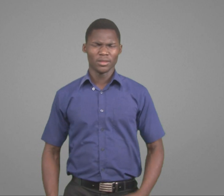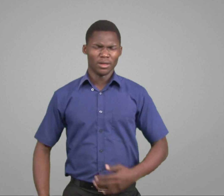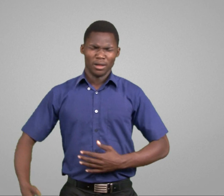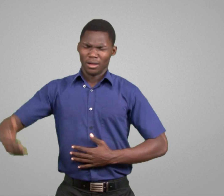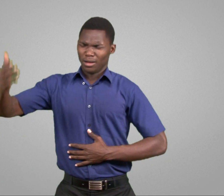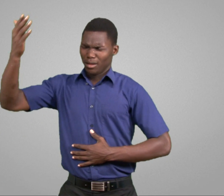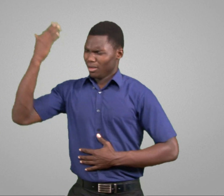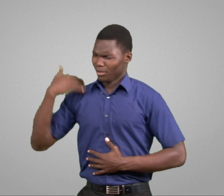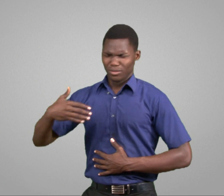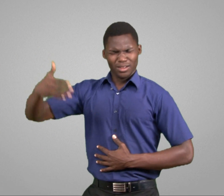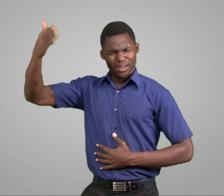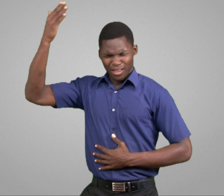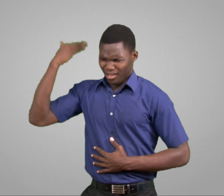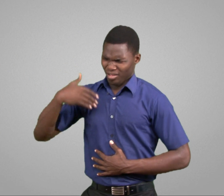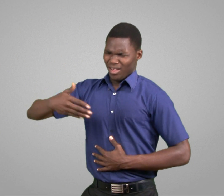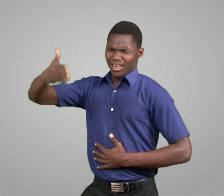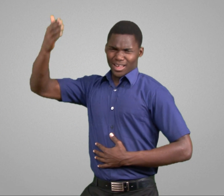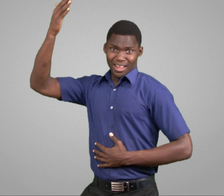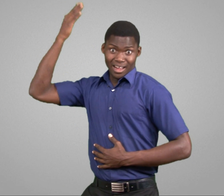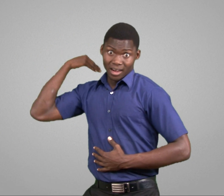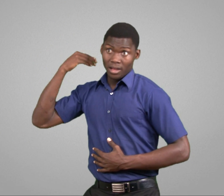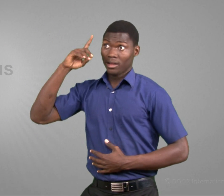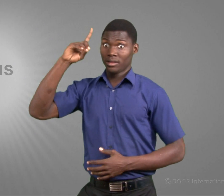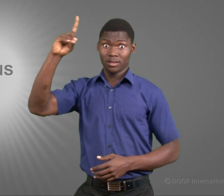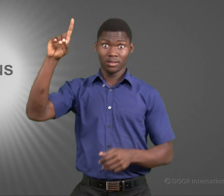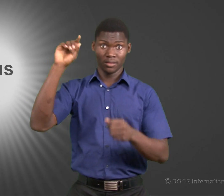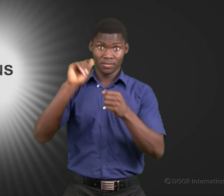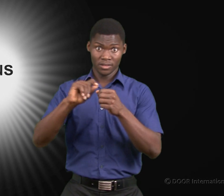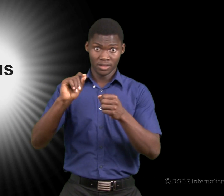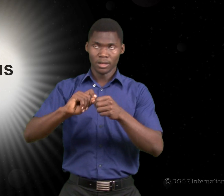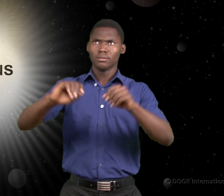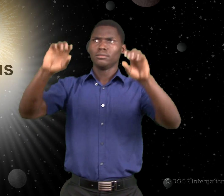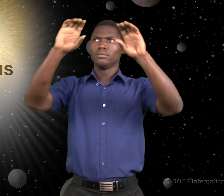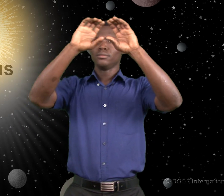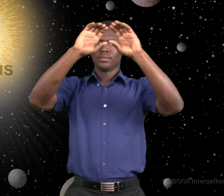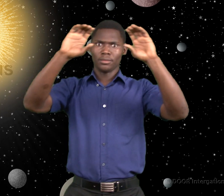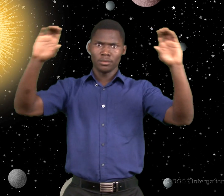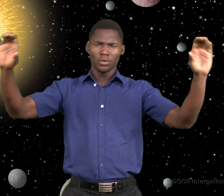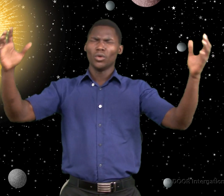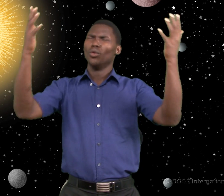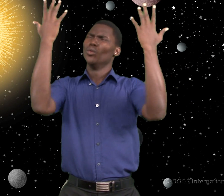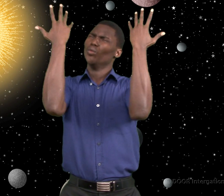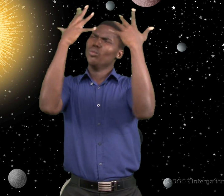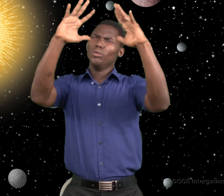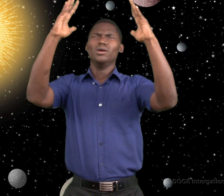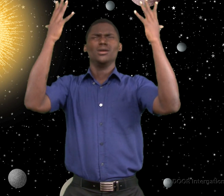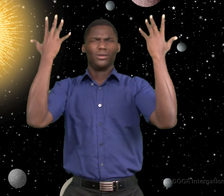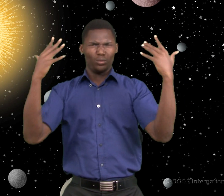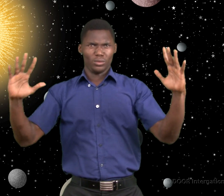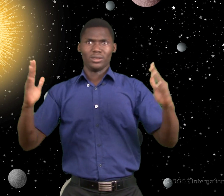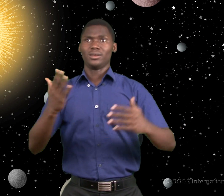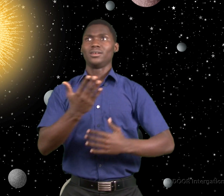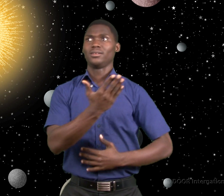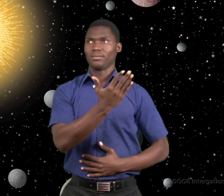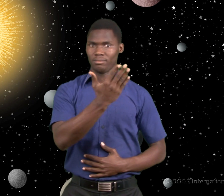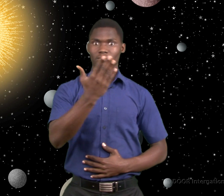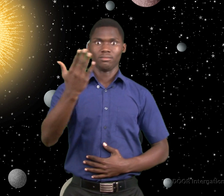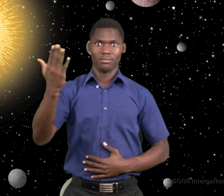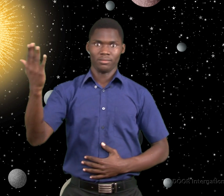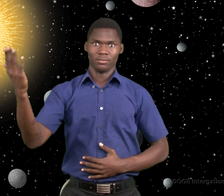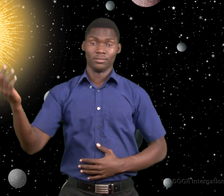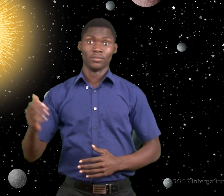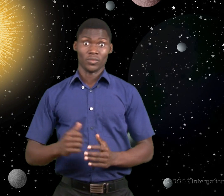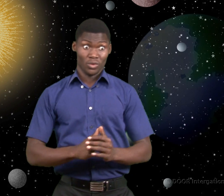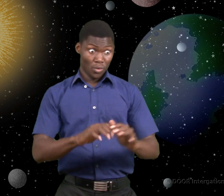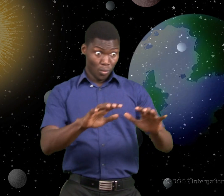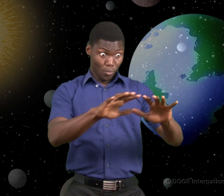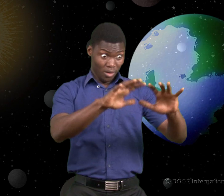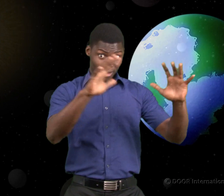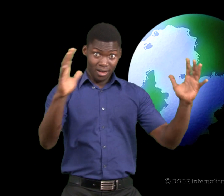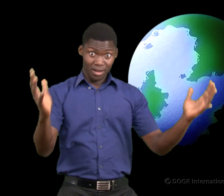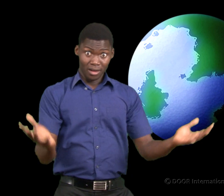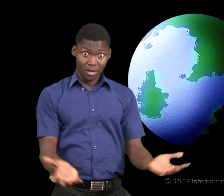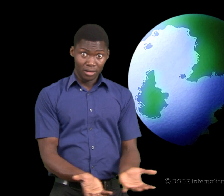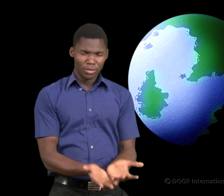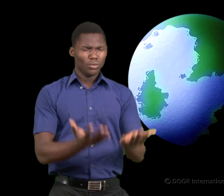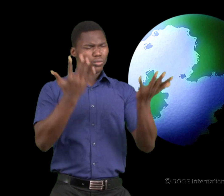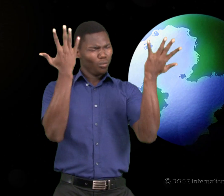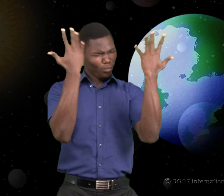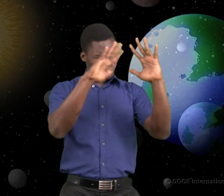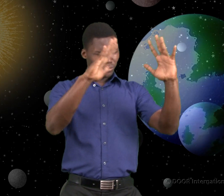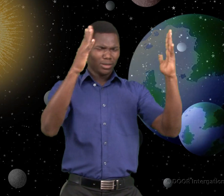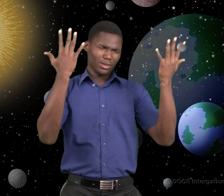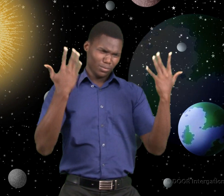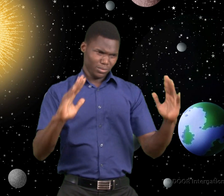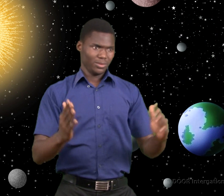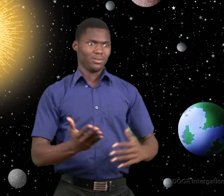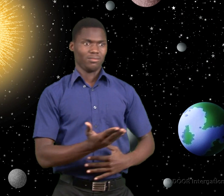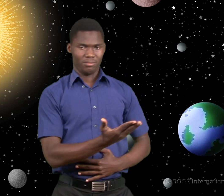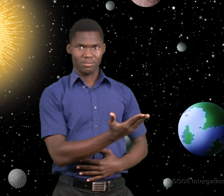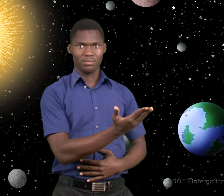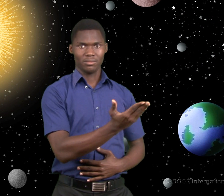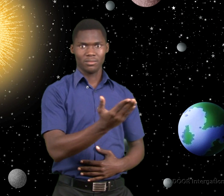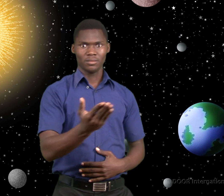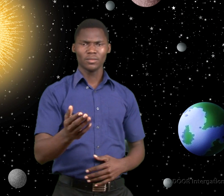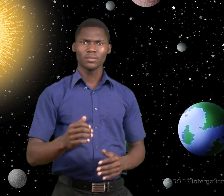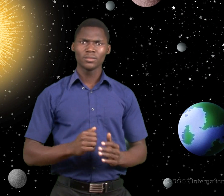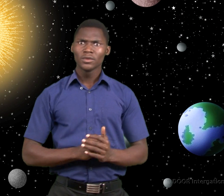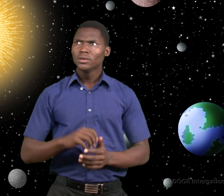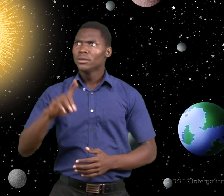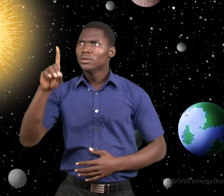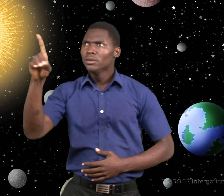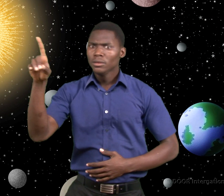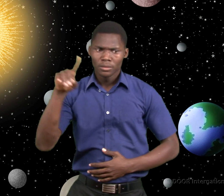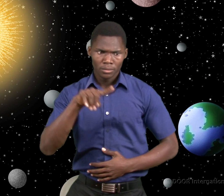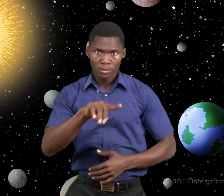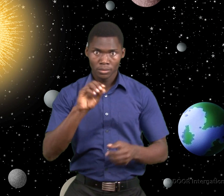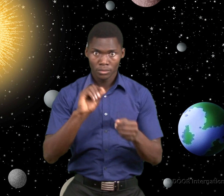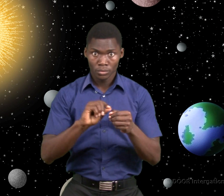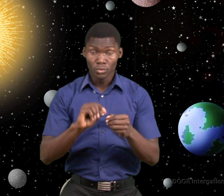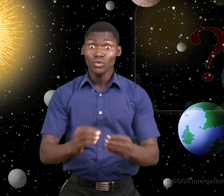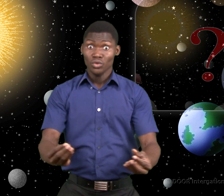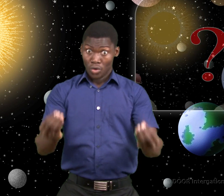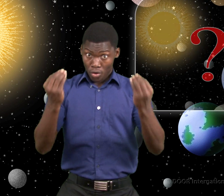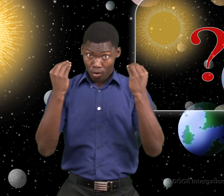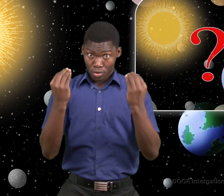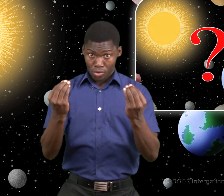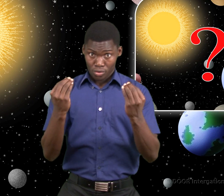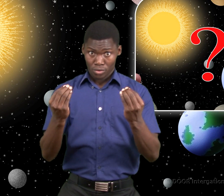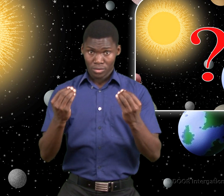In the beginning God created the heavens and the earth.